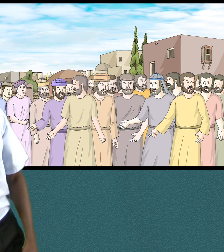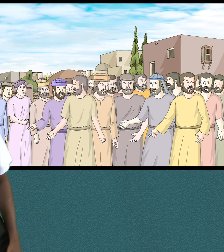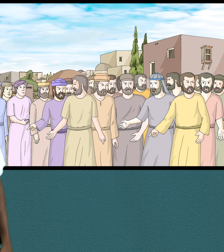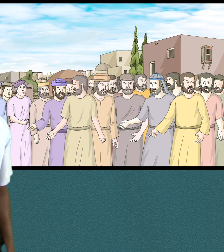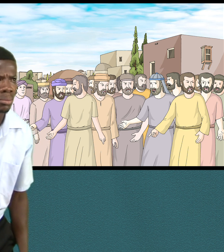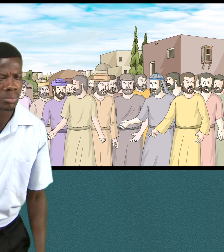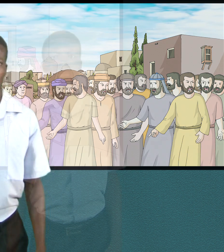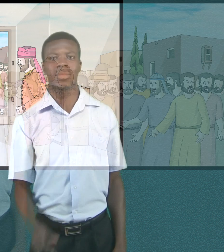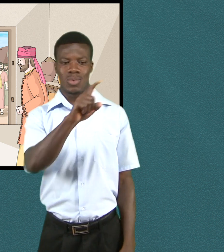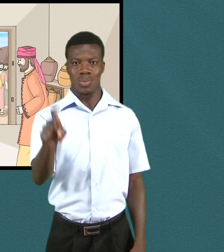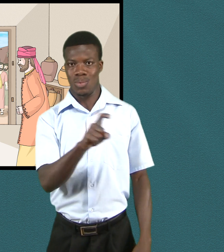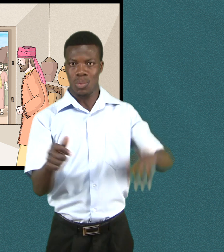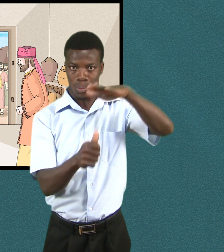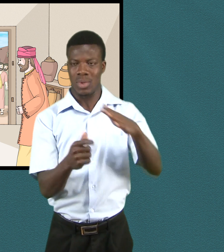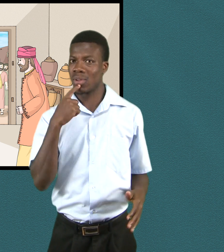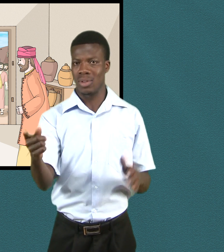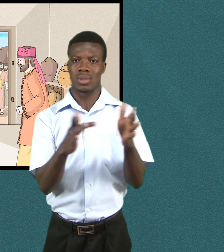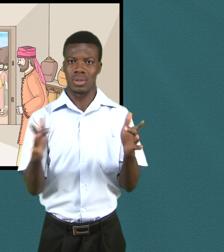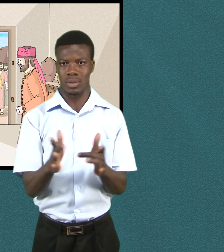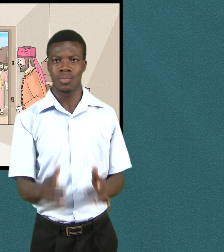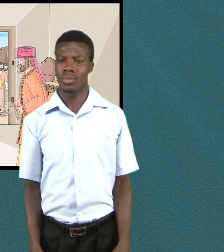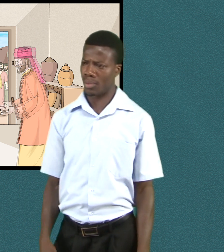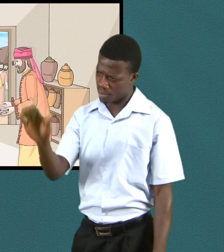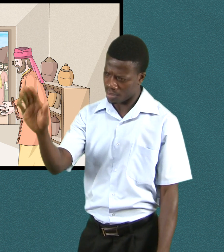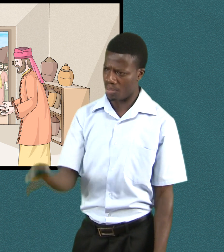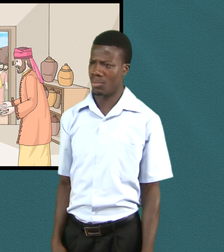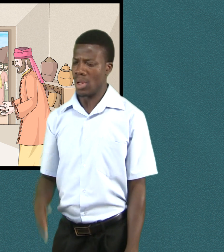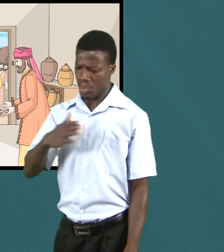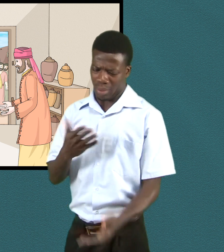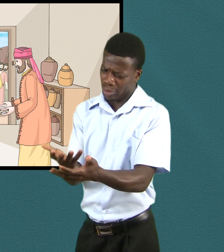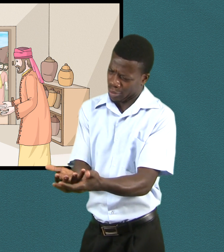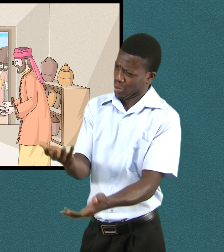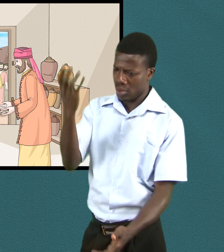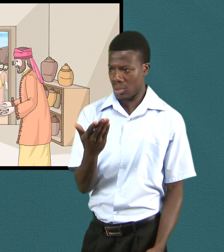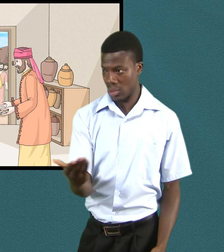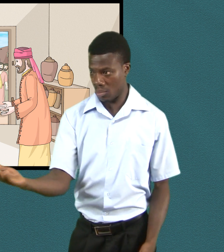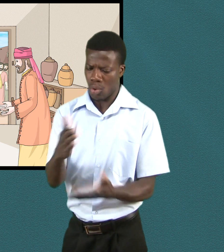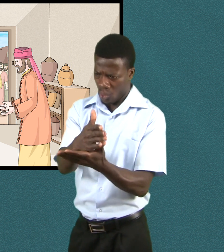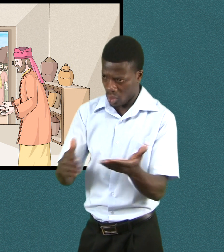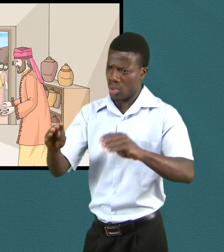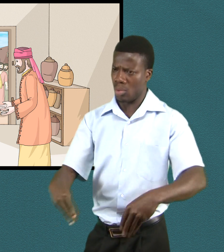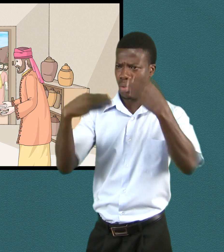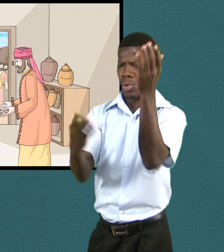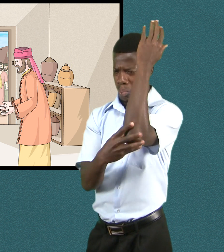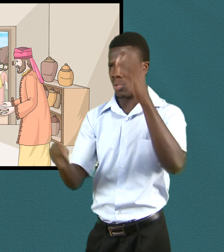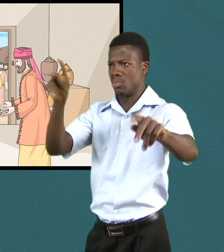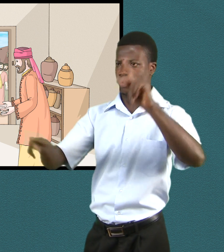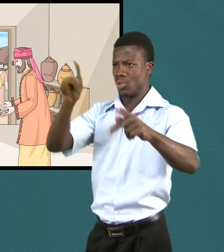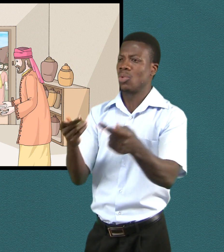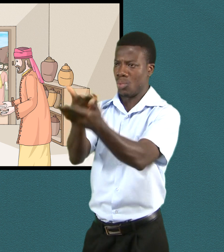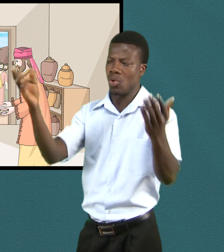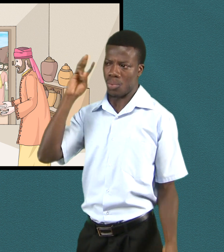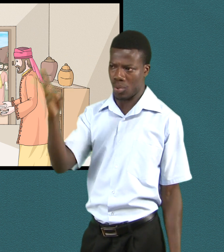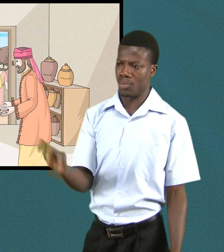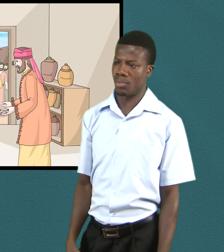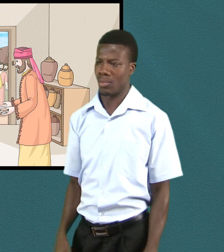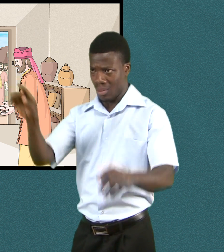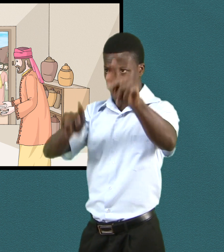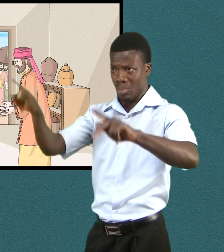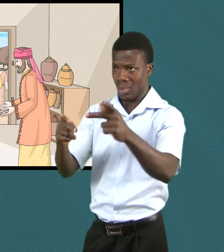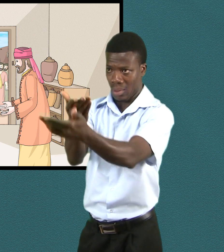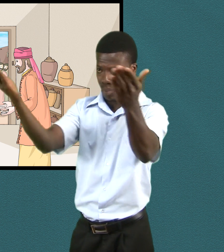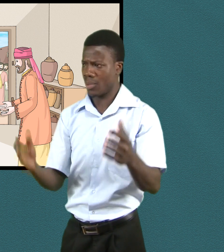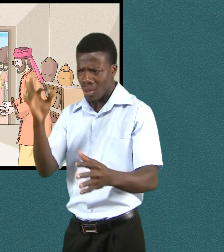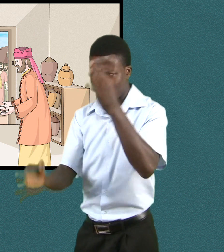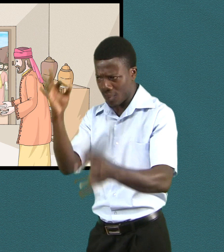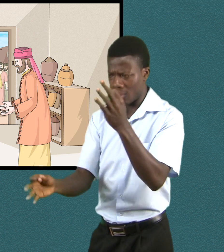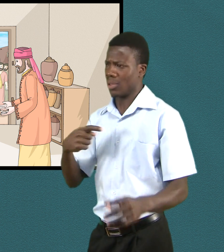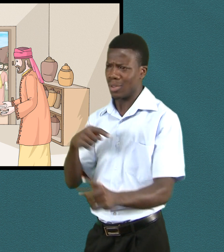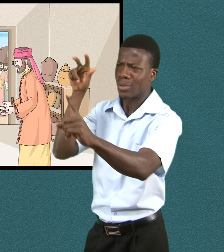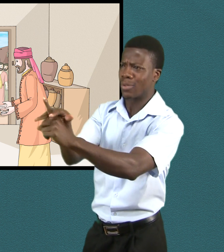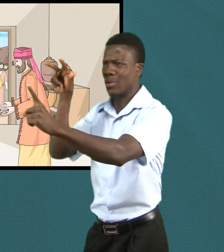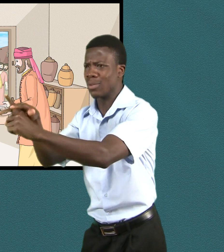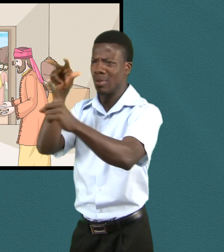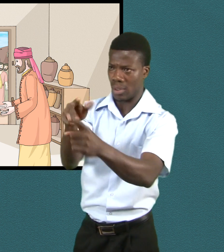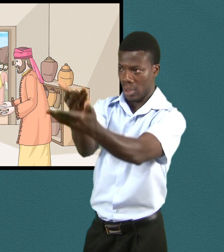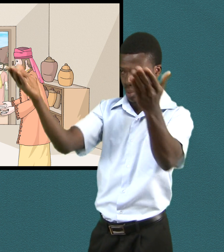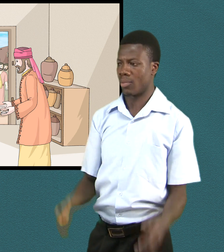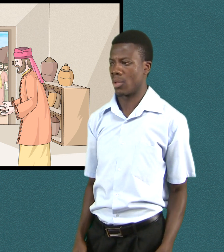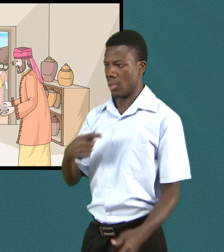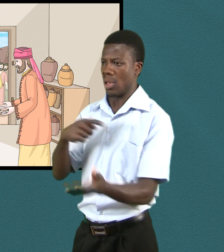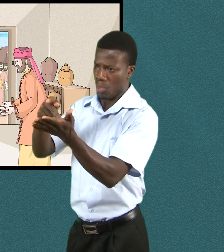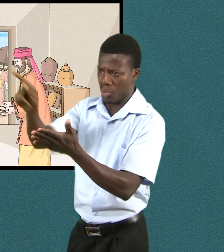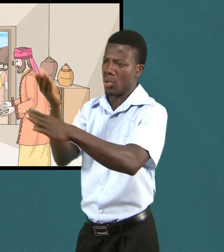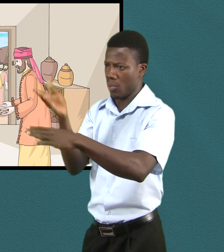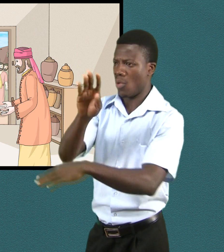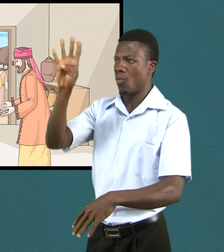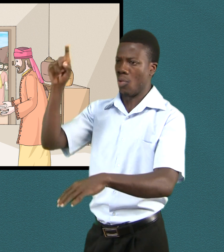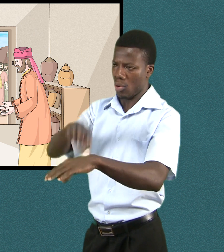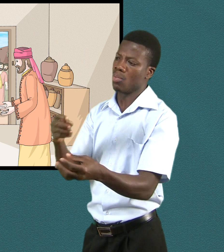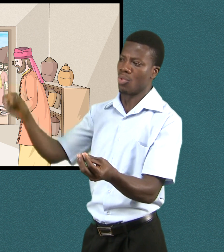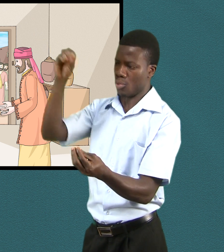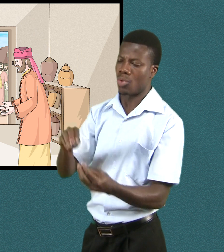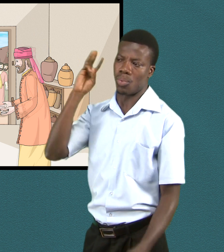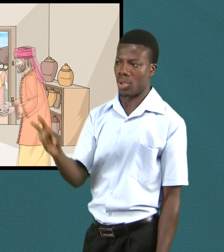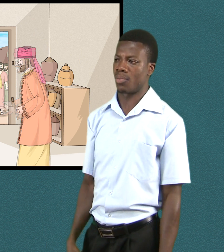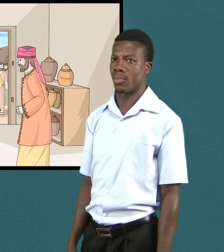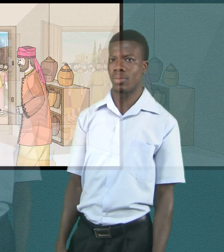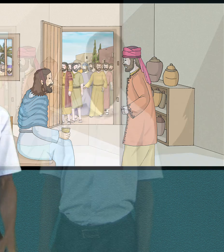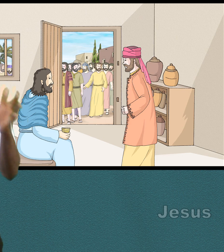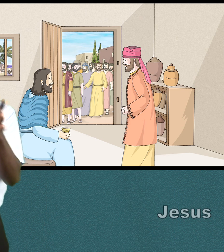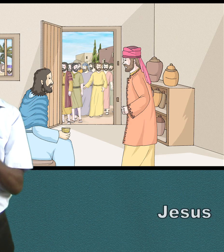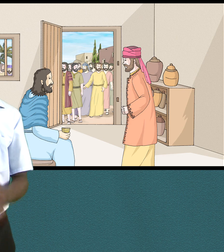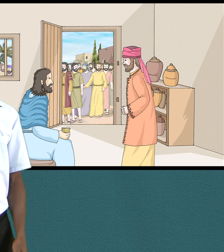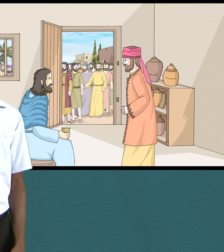But Zacchaeus stood up and said to the Lord, “Look, Lord, half of my possessions I give to the poor, and if I have cheated anyone, I will repay it fourfold.”